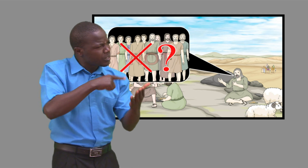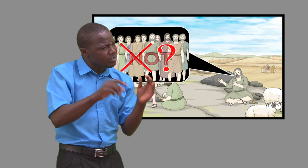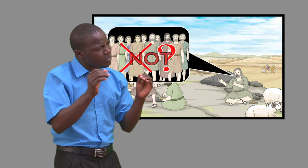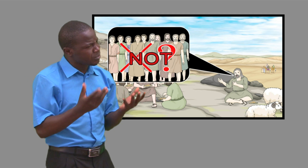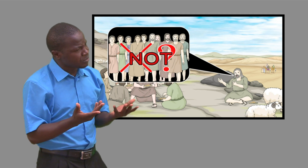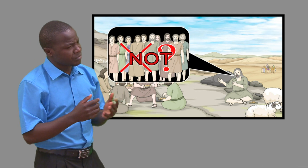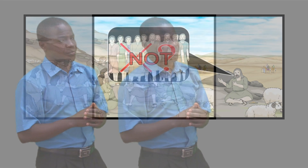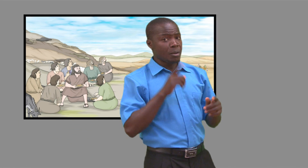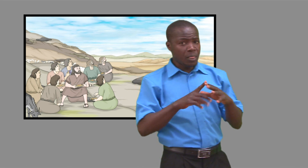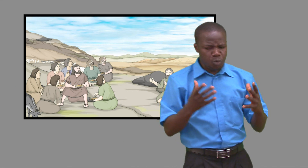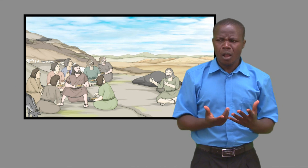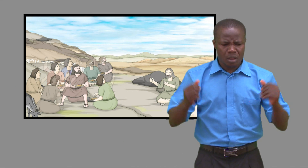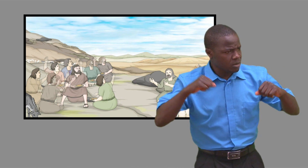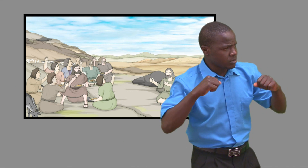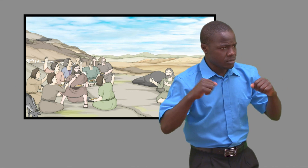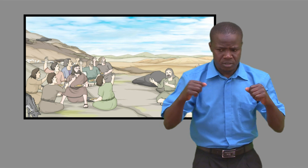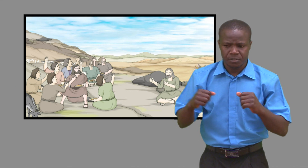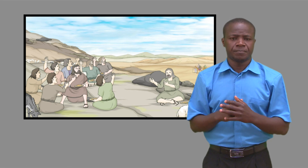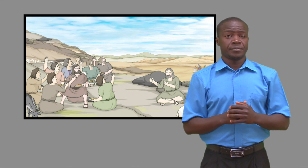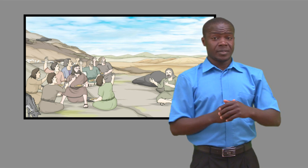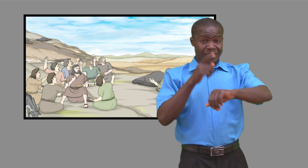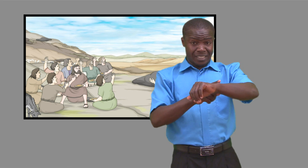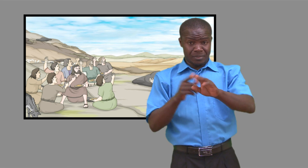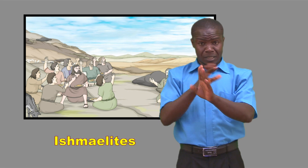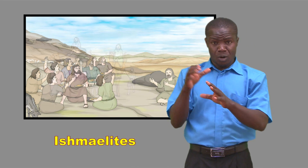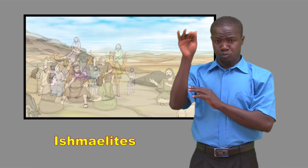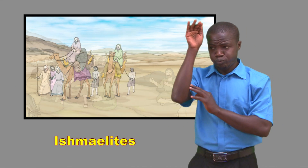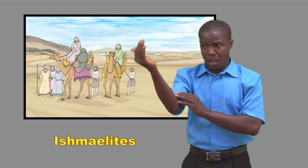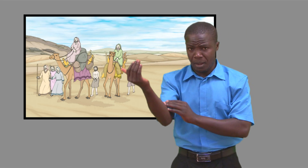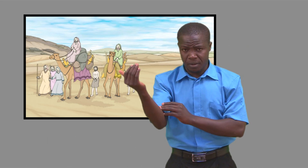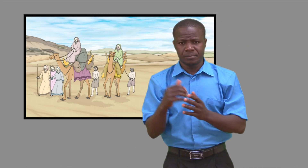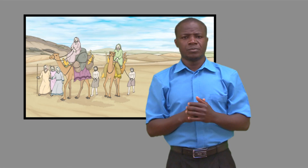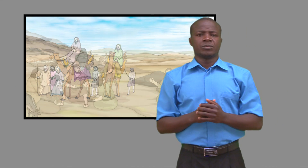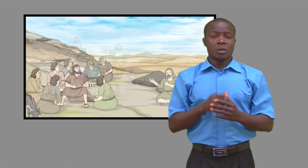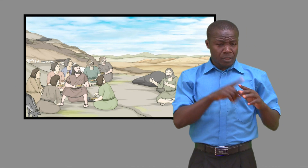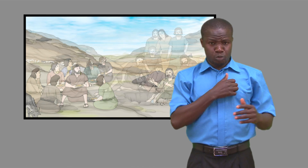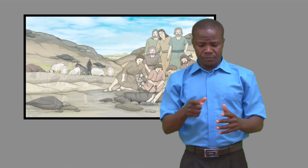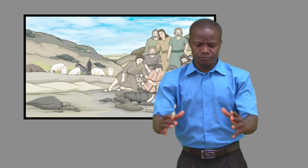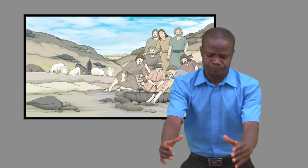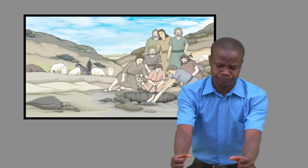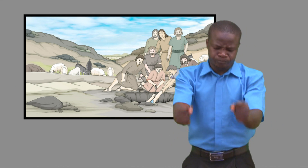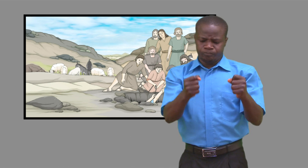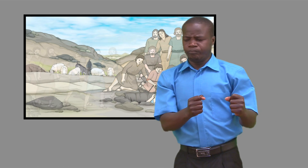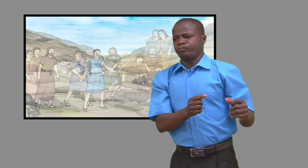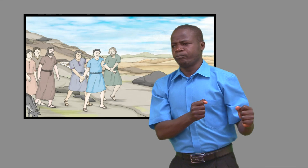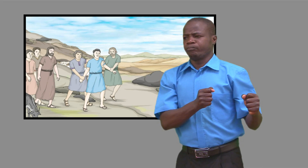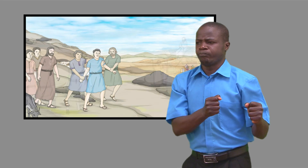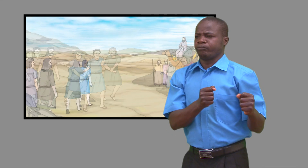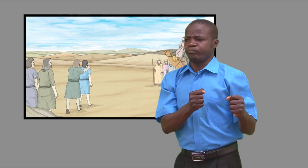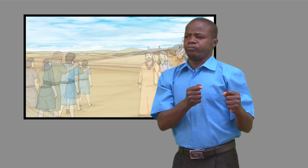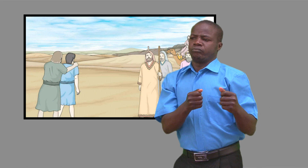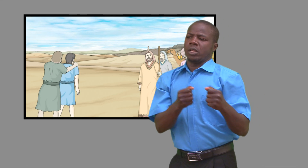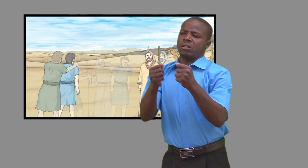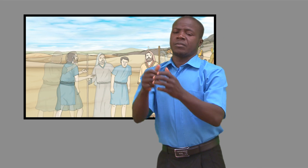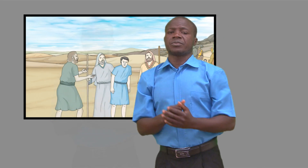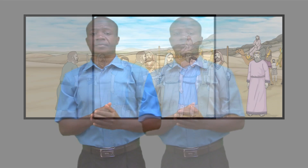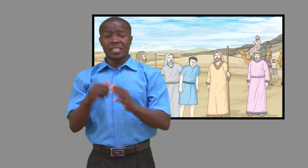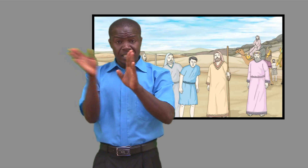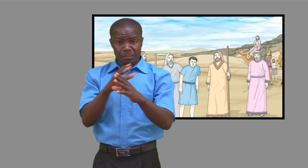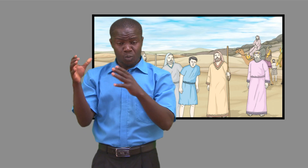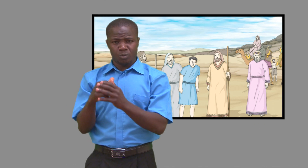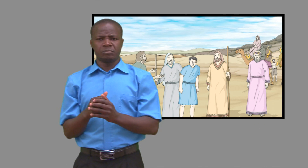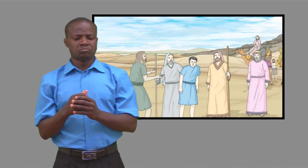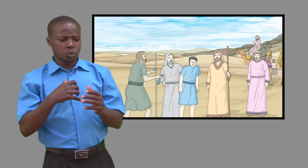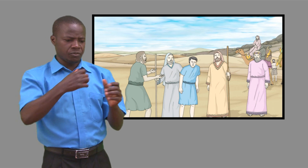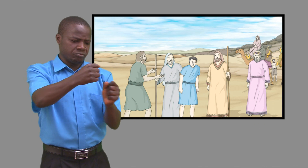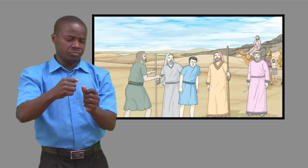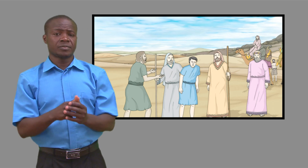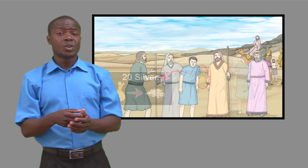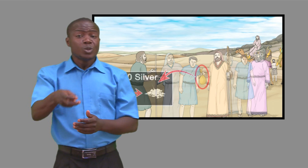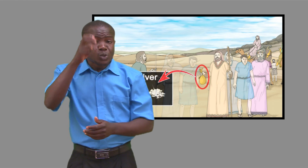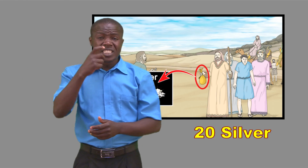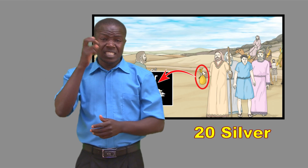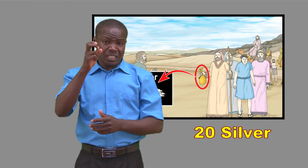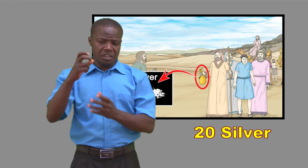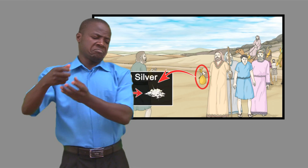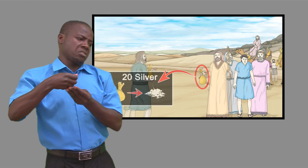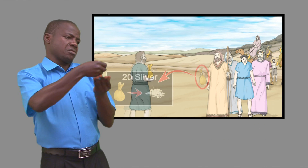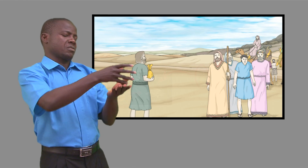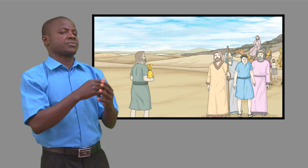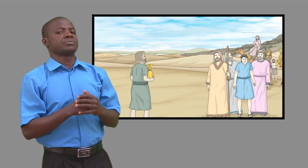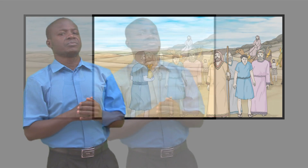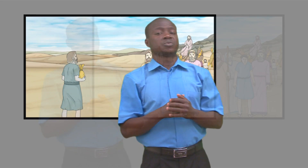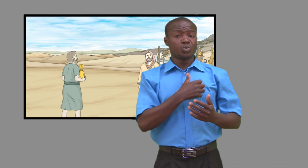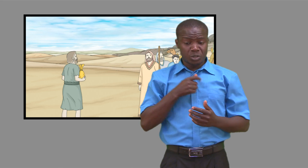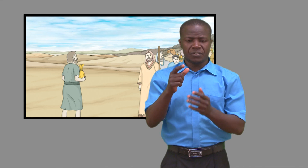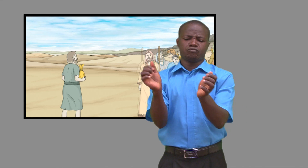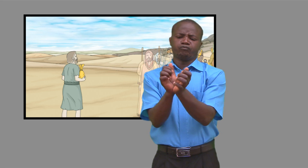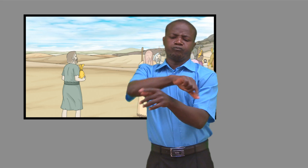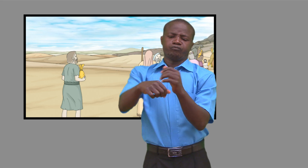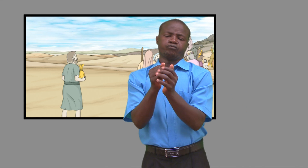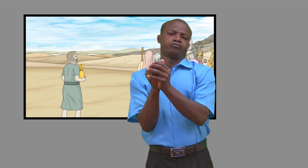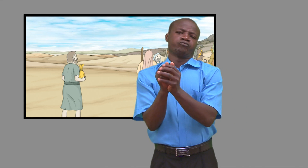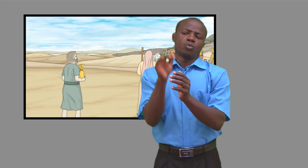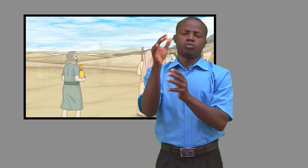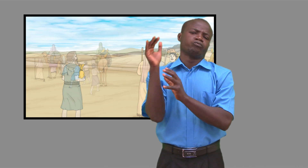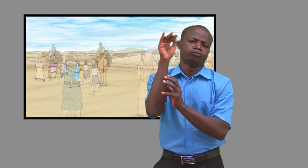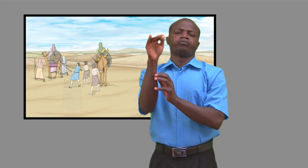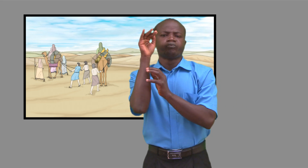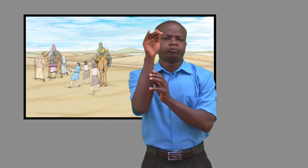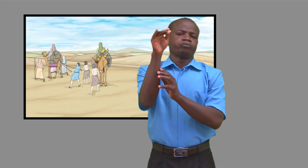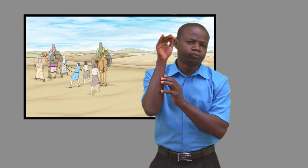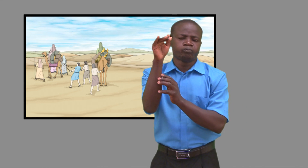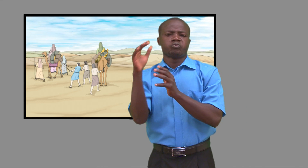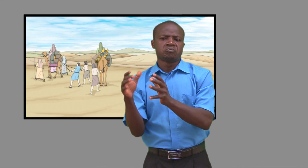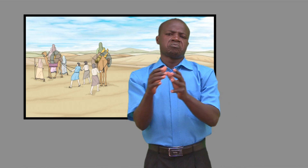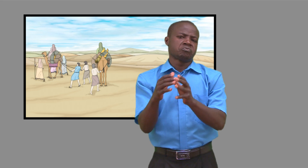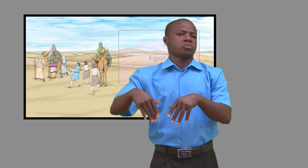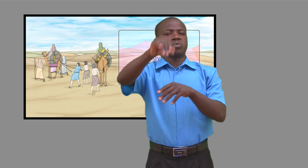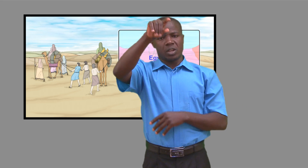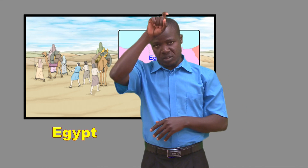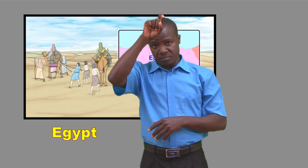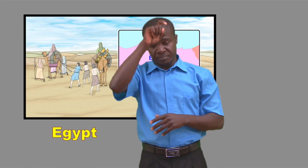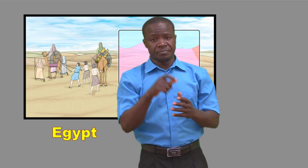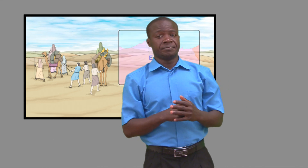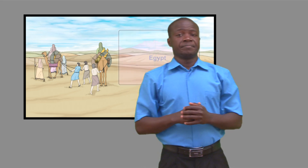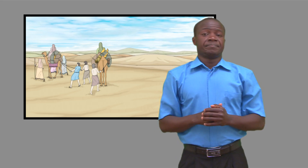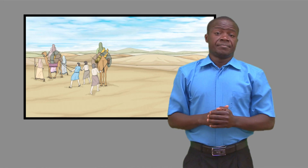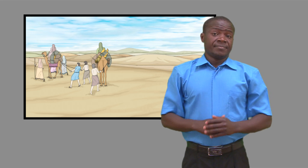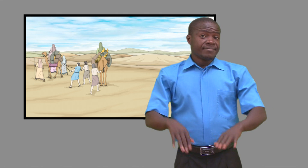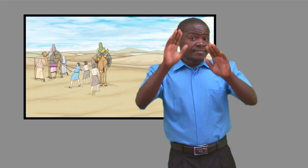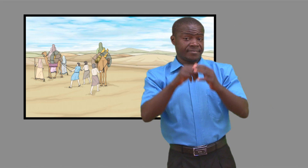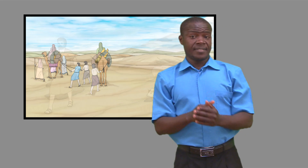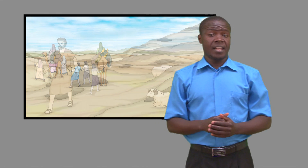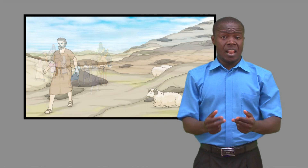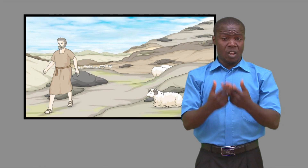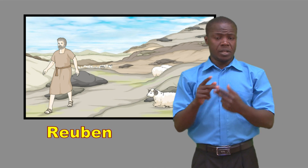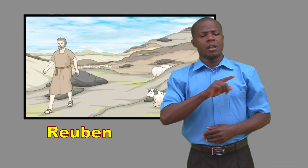So when the Midianite traders passed by, his brothers pulled Joseph out of the pit and sold him for twenty shekels of silver to the Ishmaelites, who took him to Egypt.